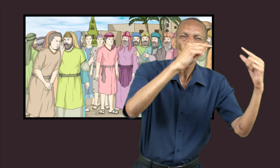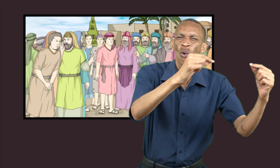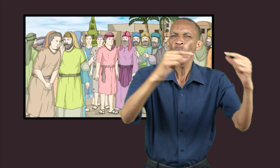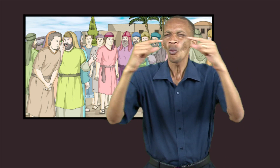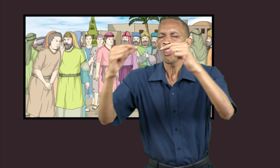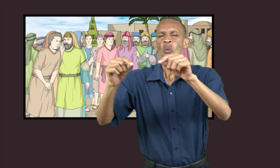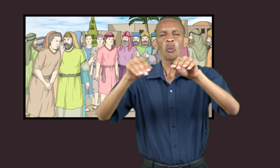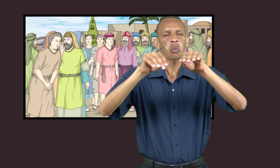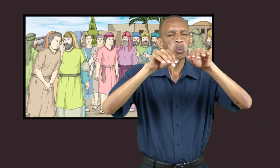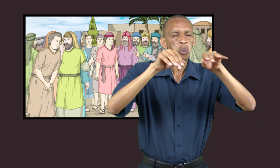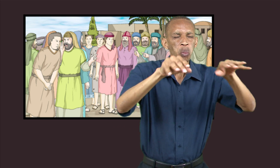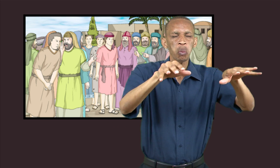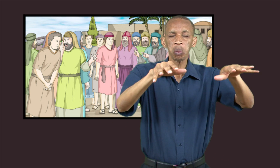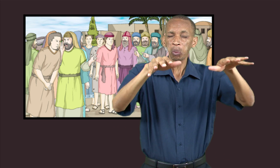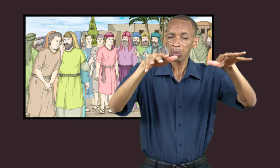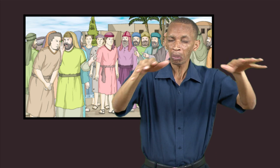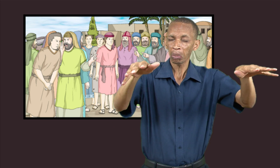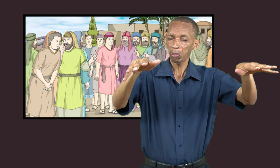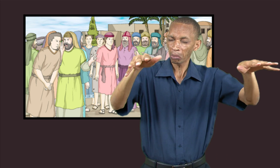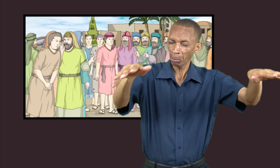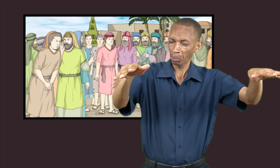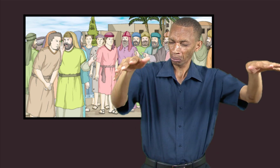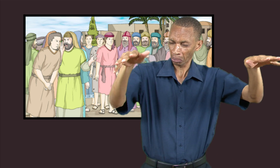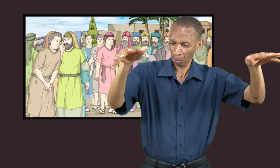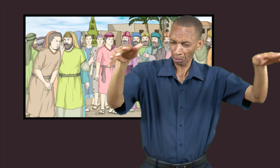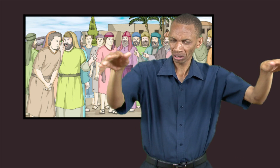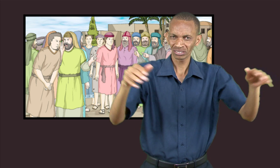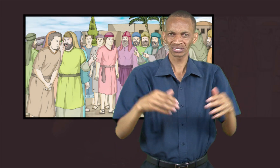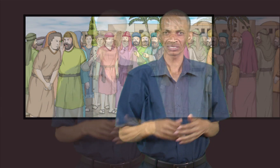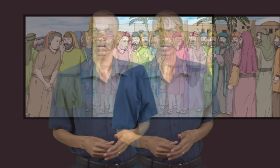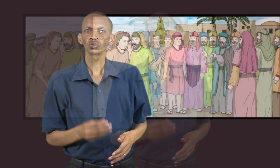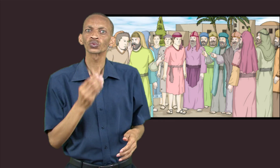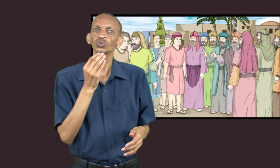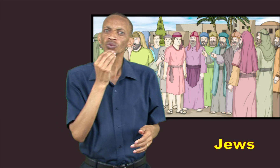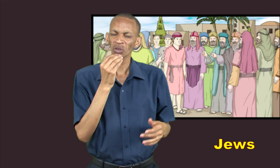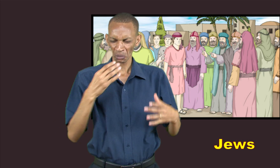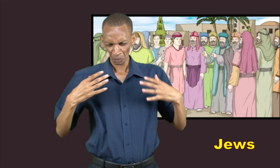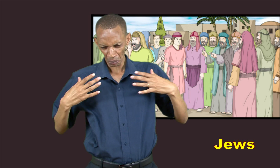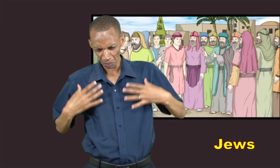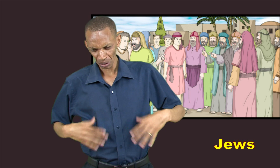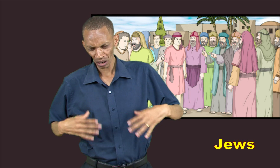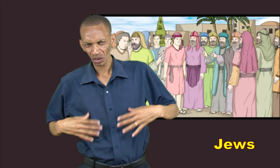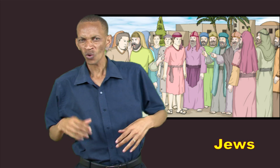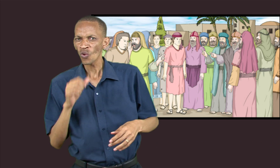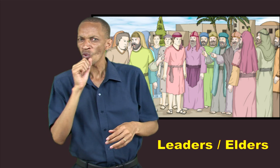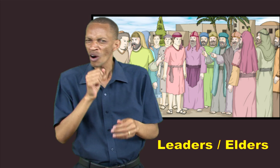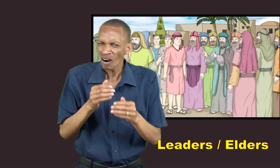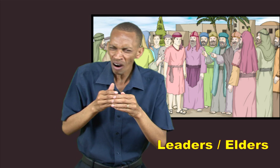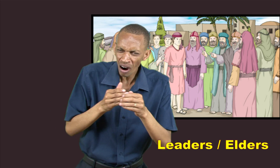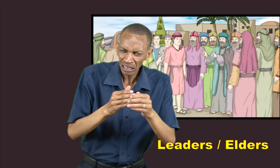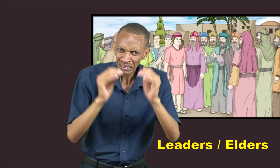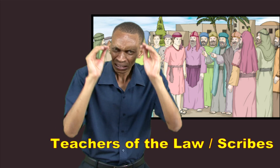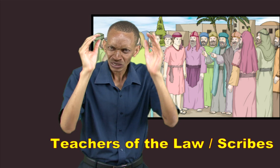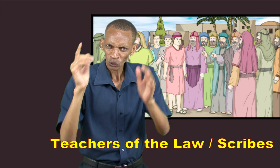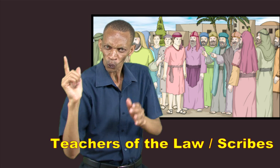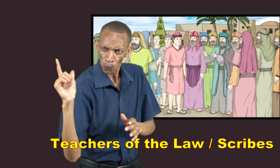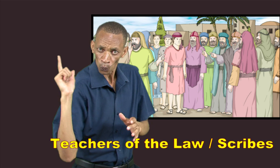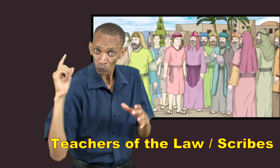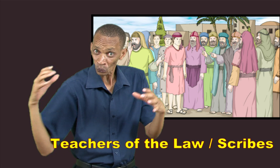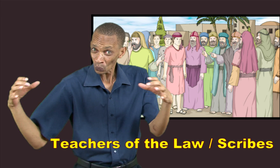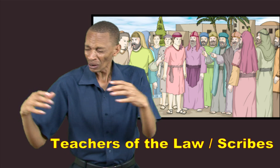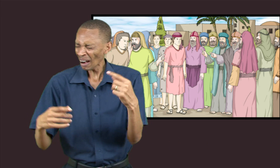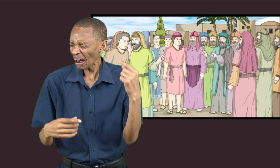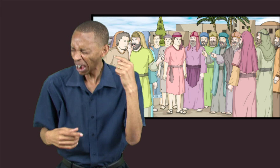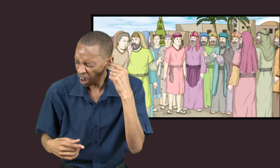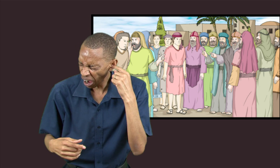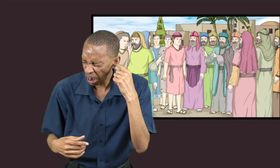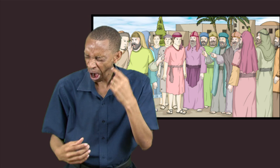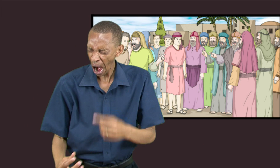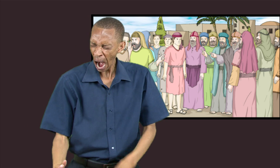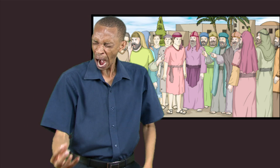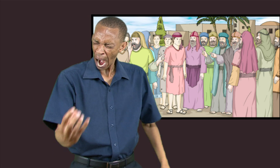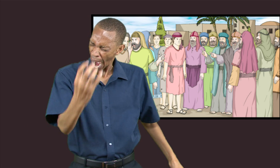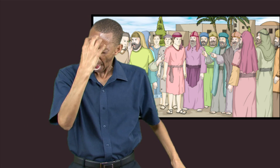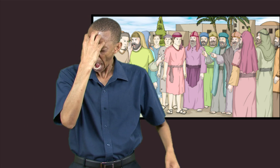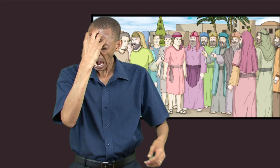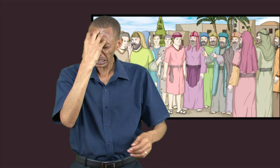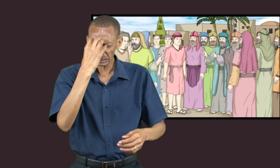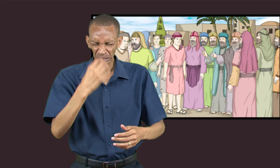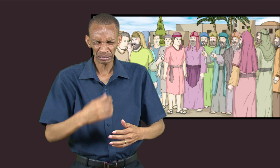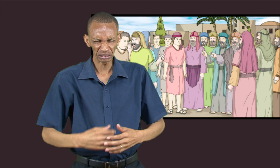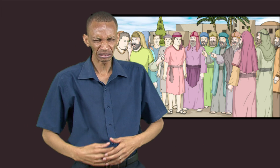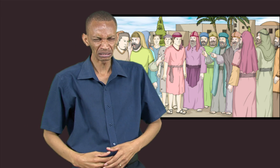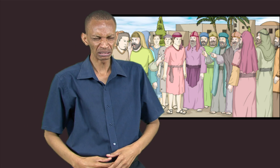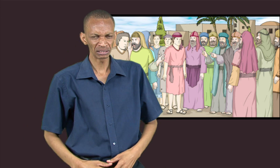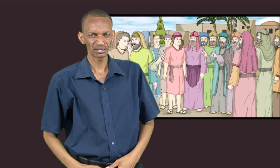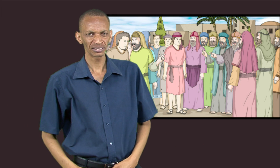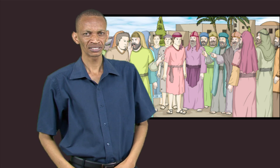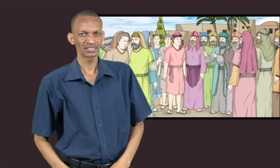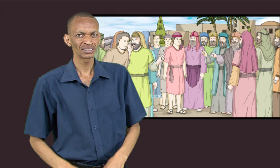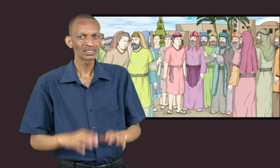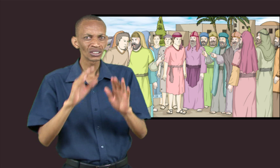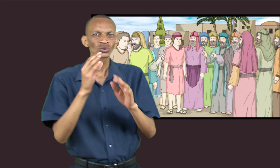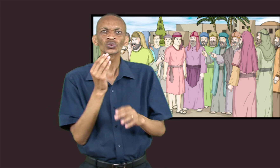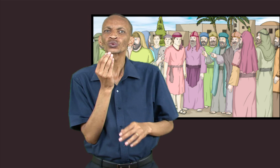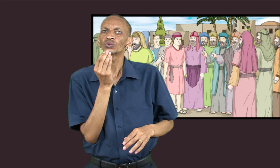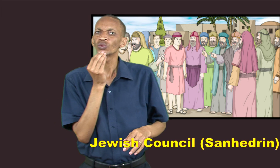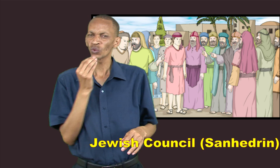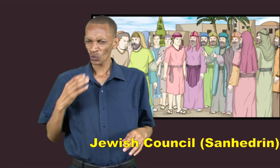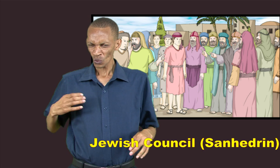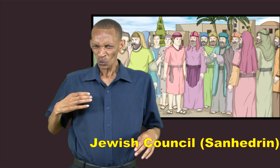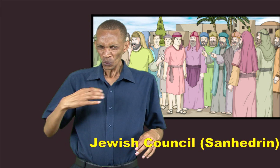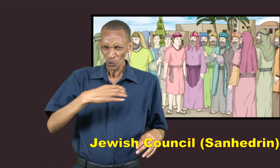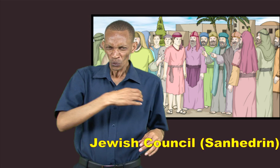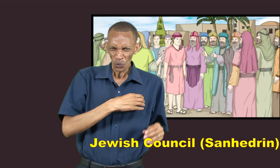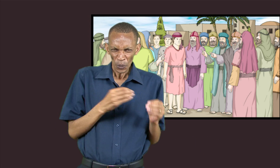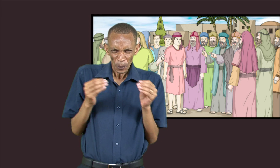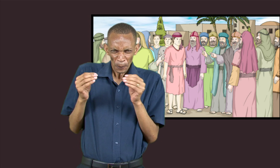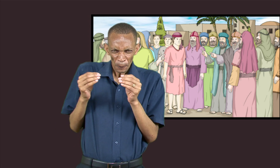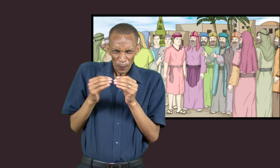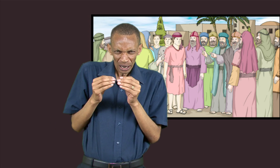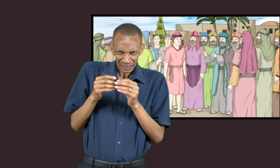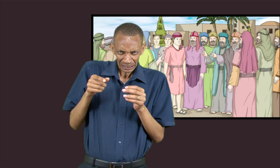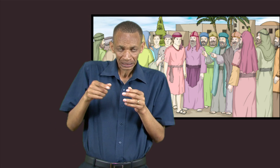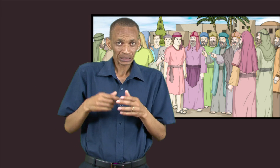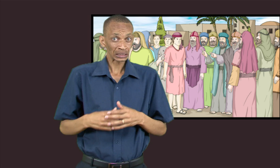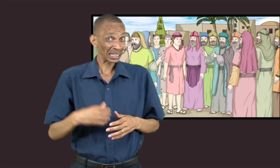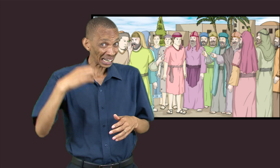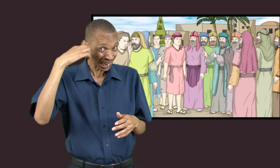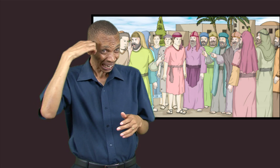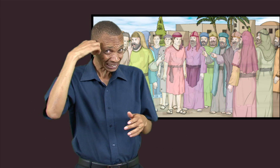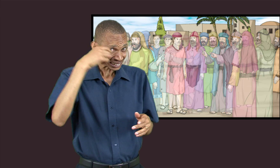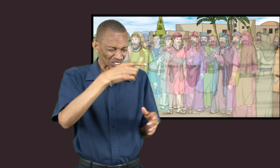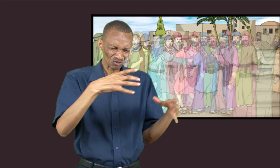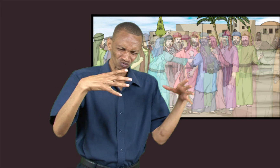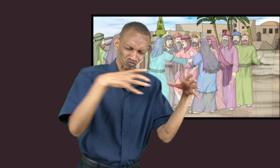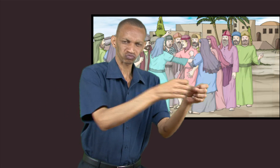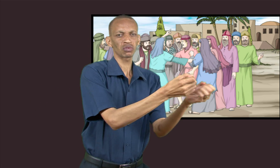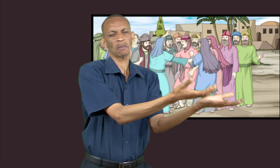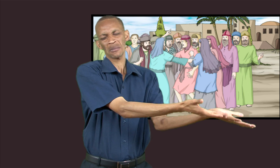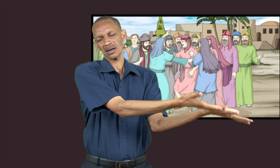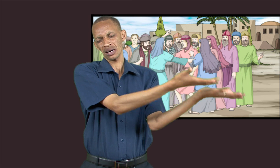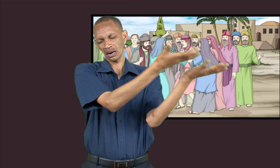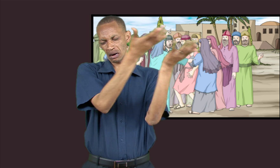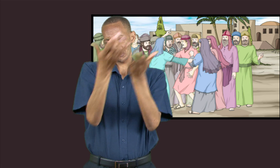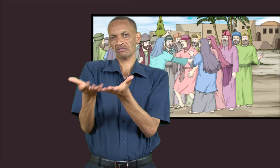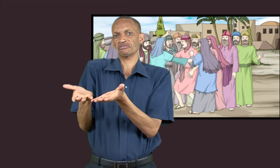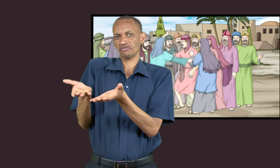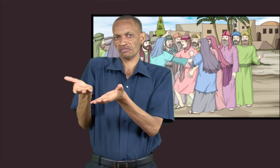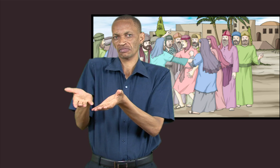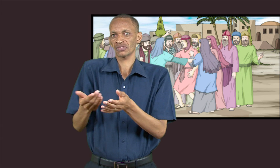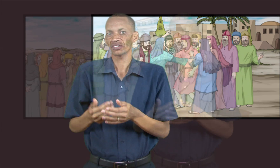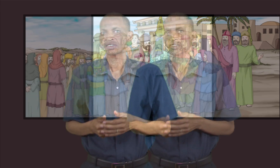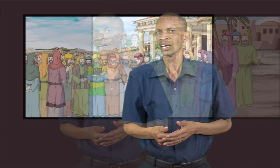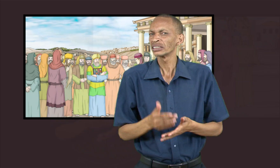So they stirred up the people, elders, and scribes and confronted Stephen.